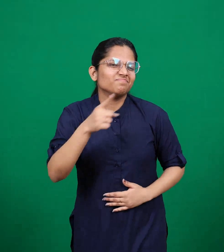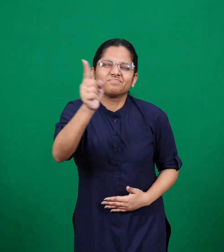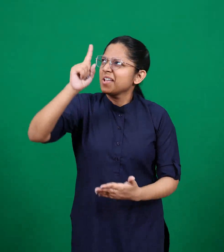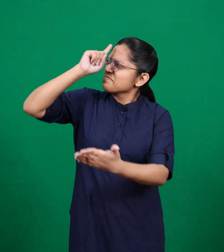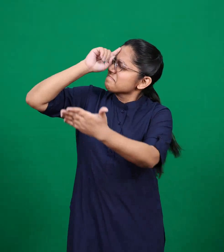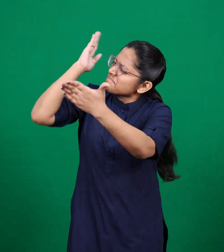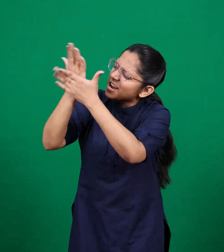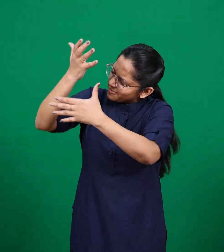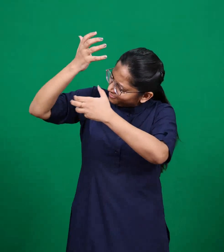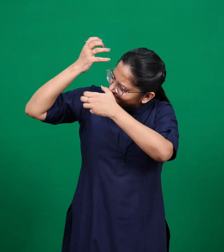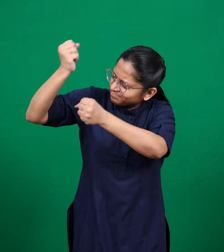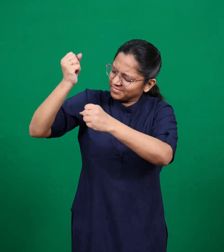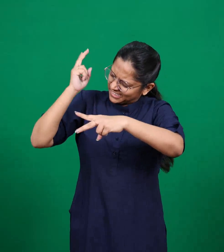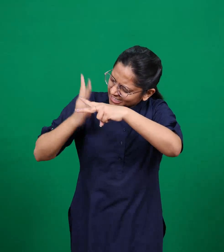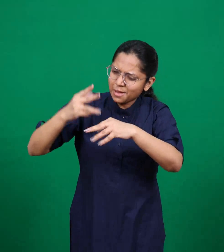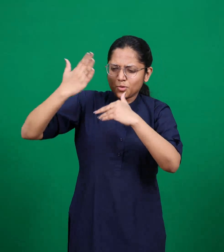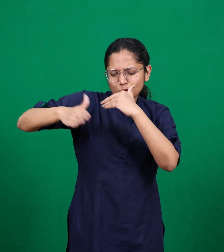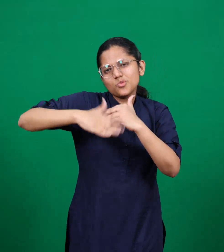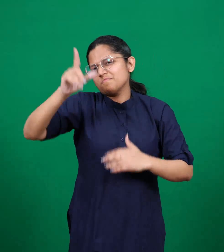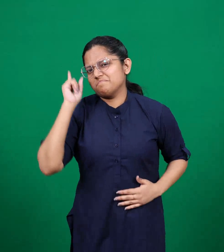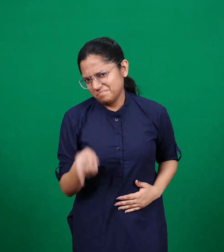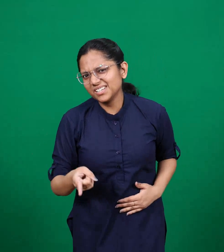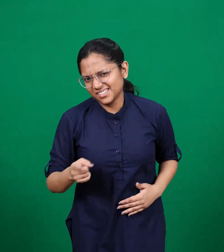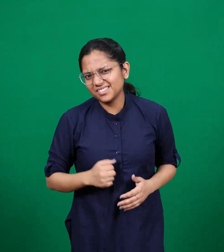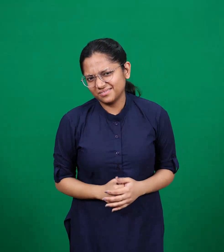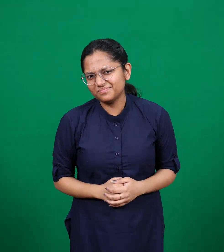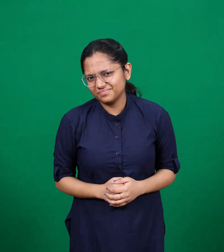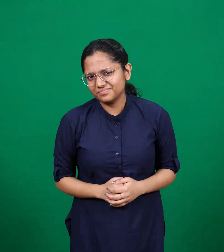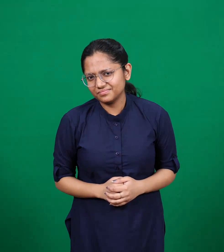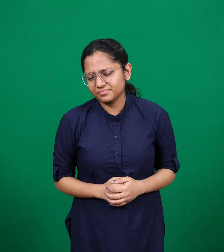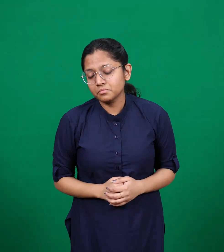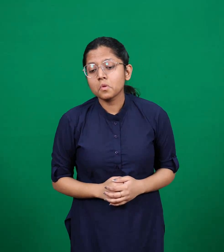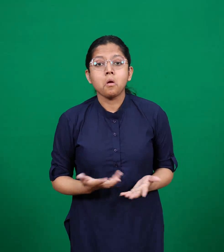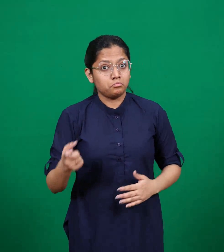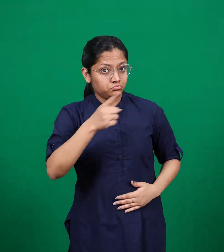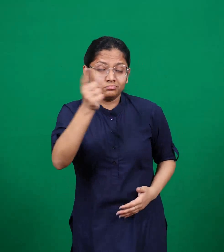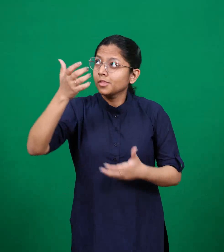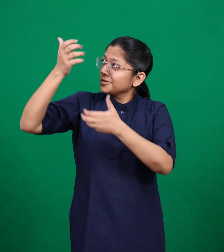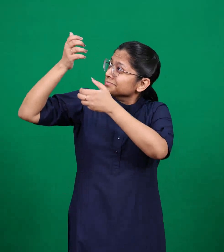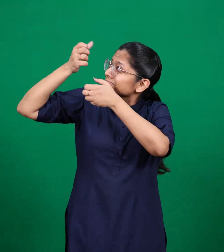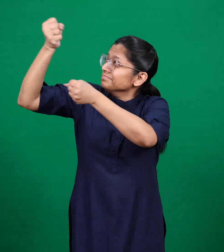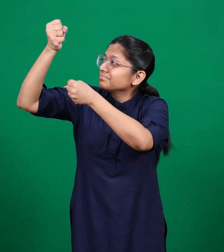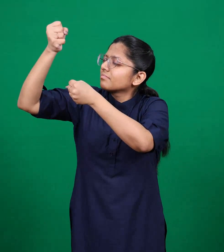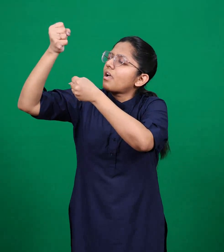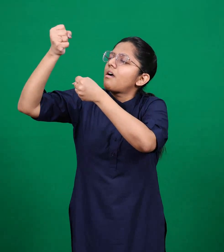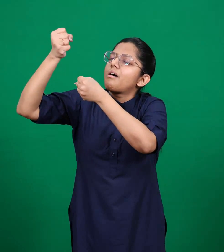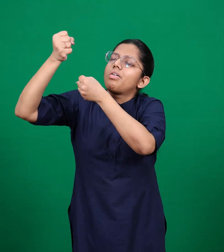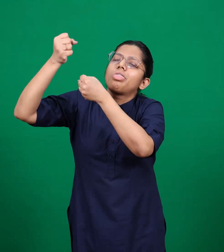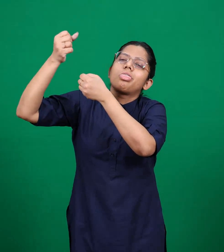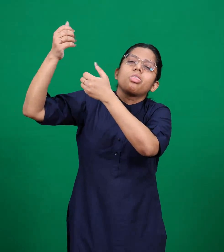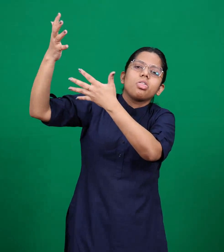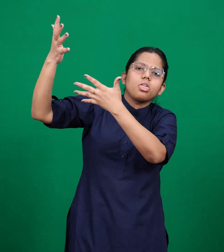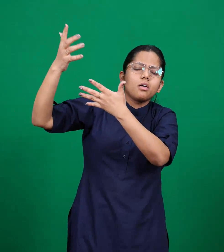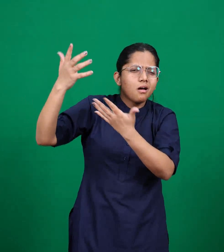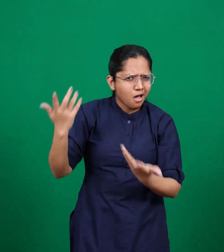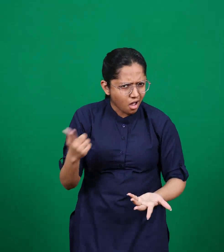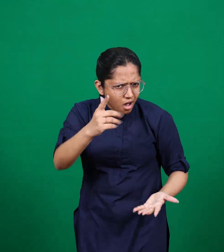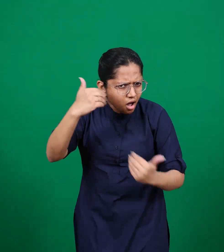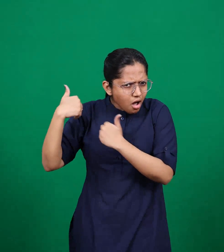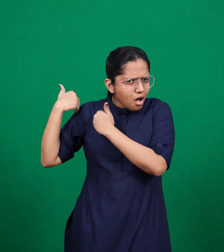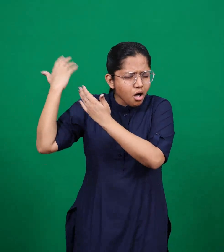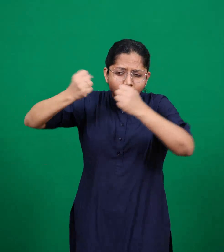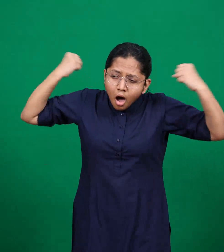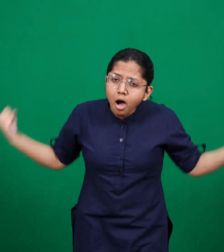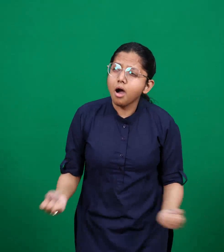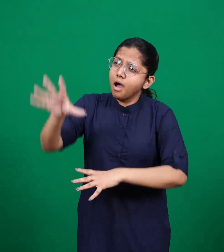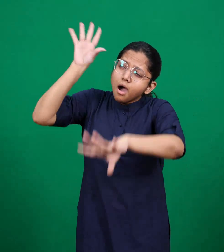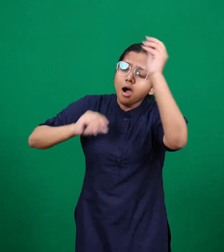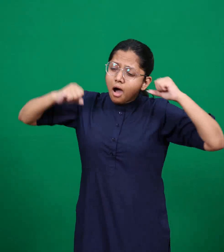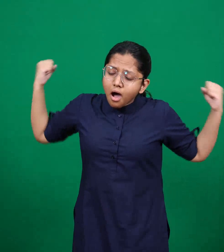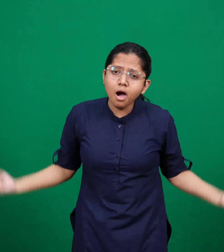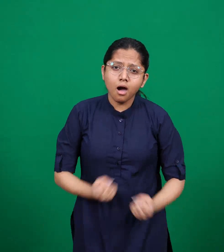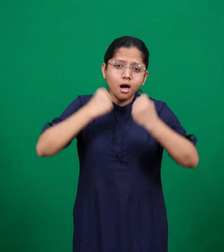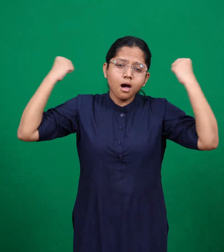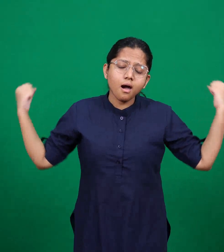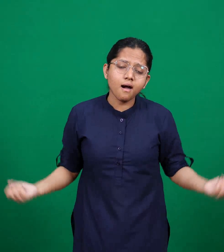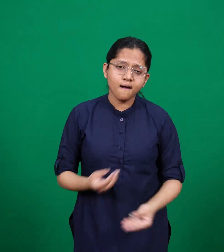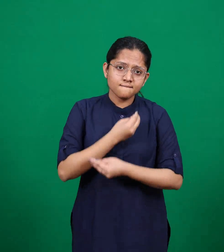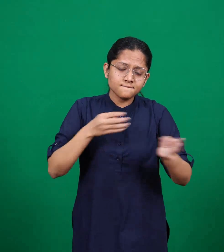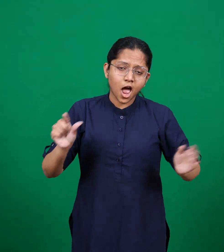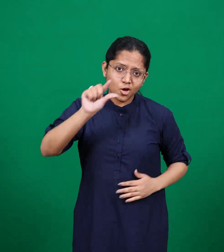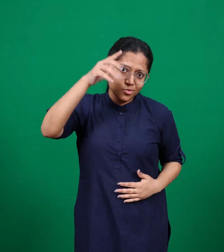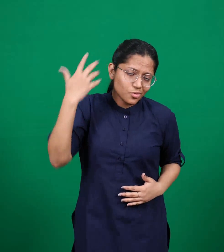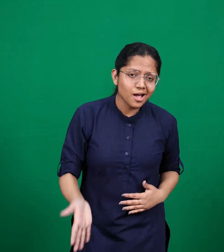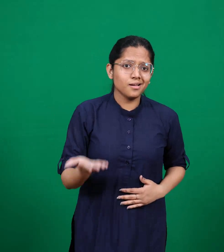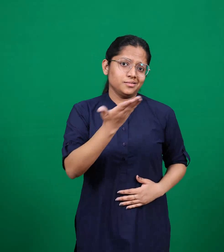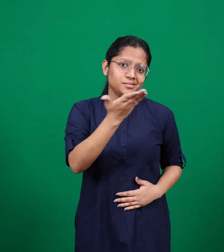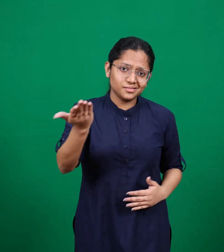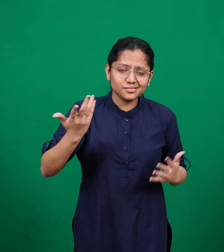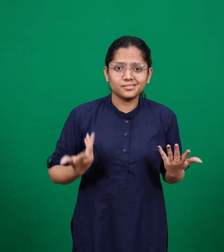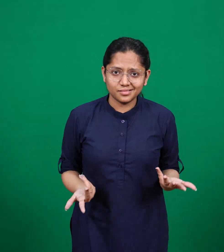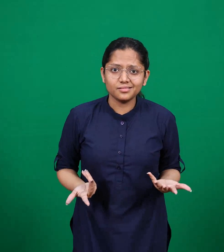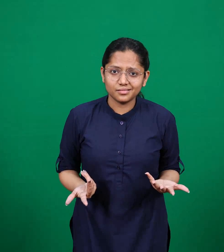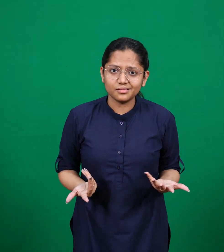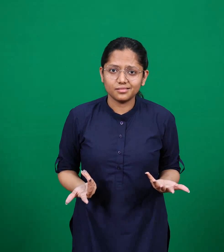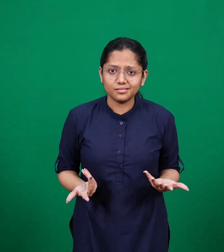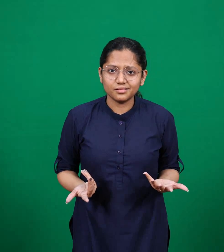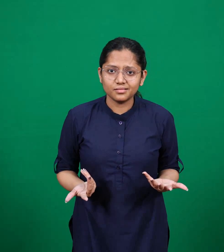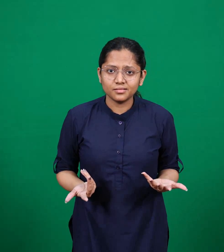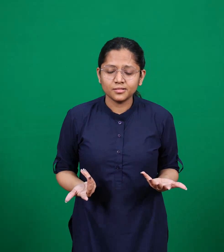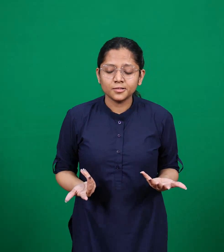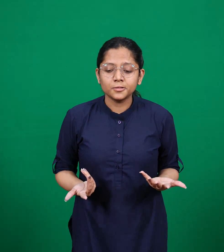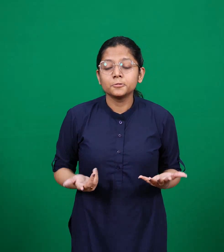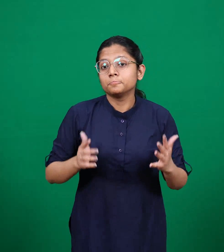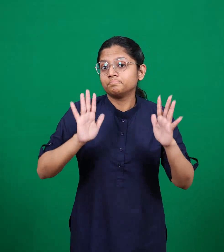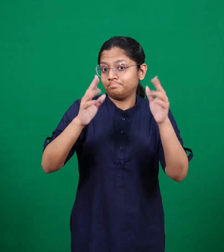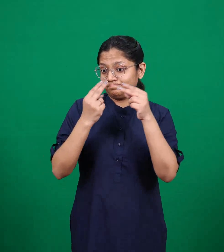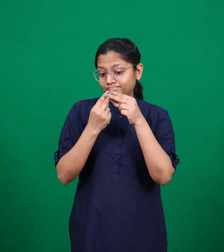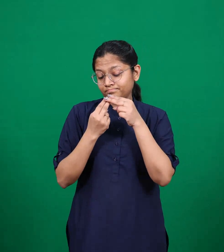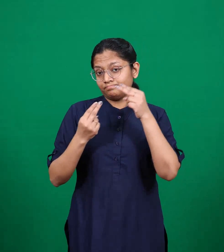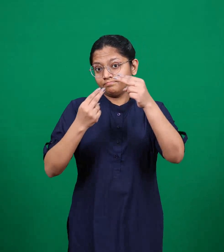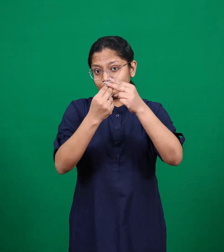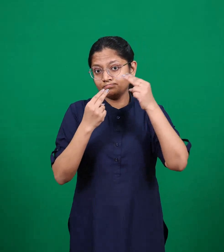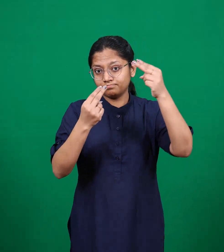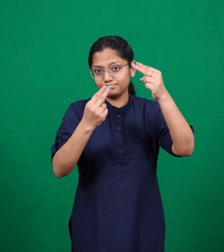Otherwise, you have believed in vain.